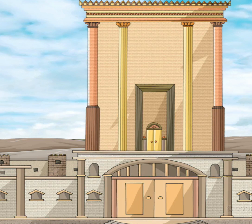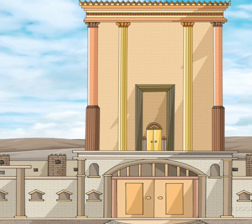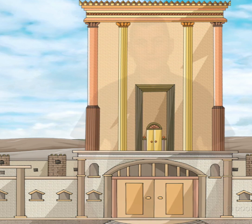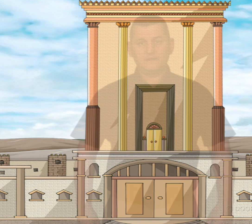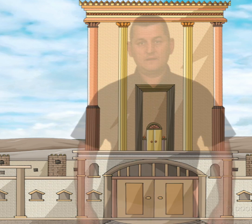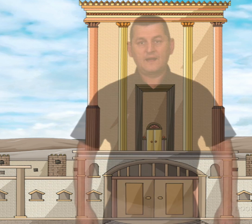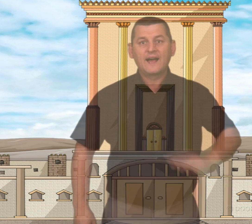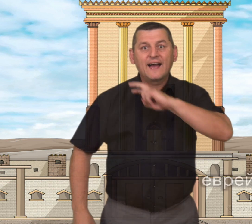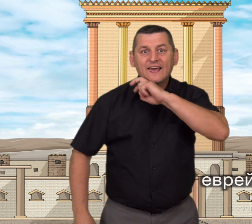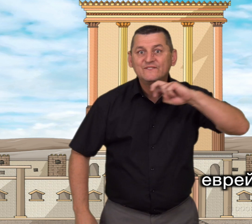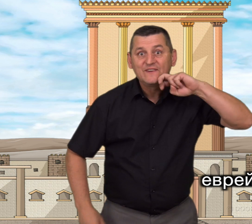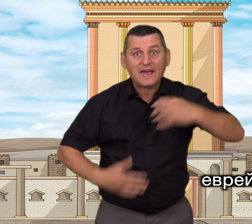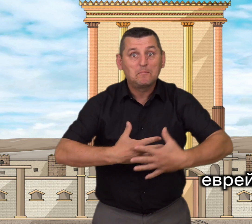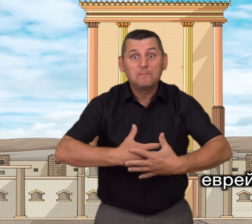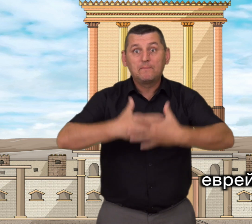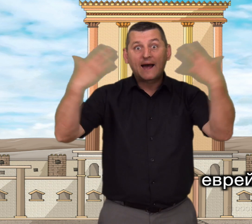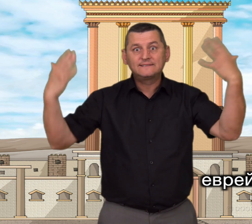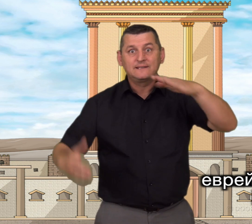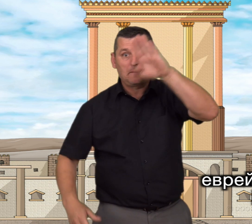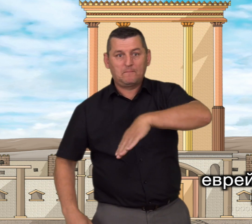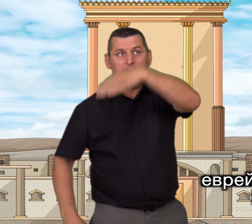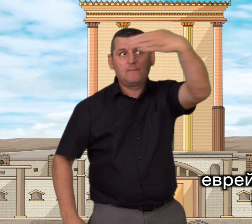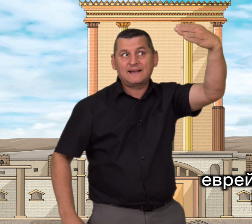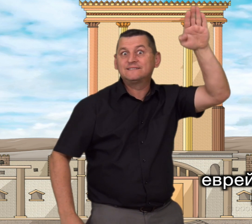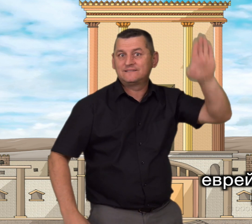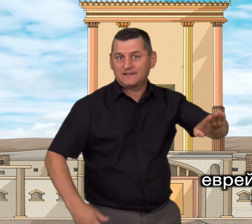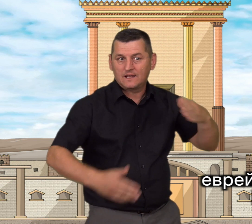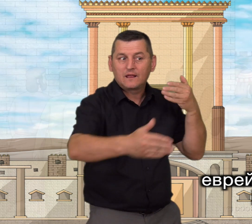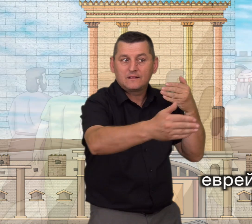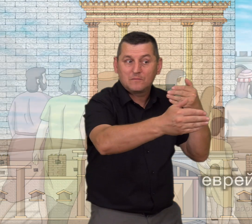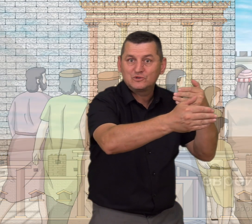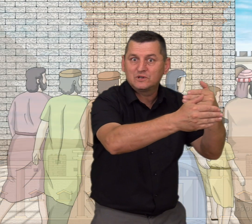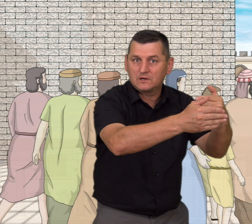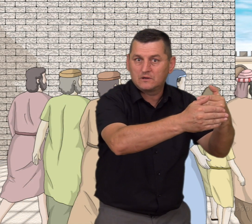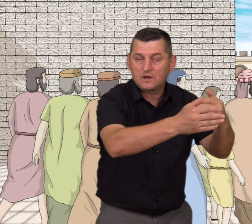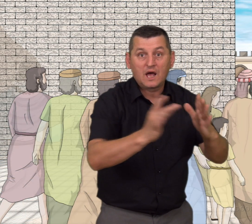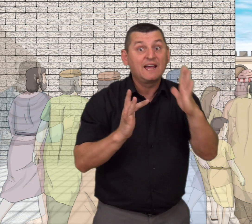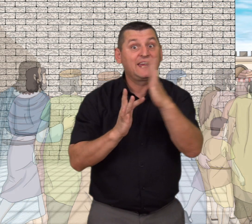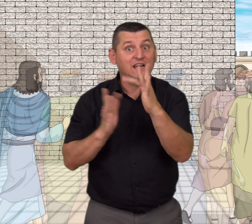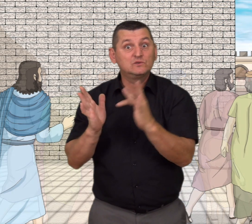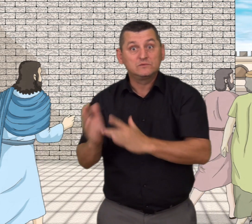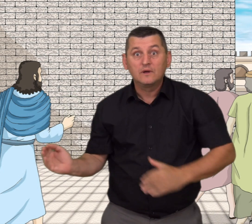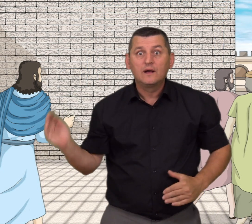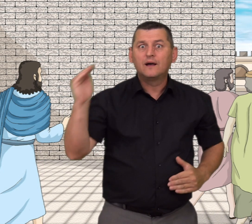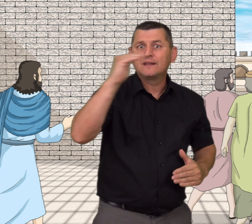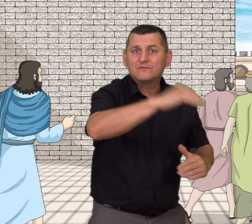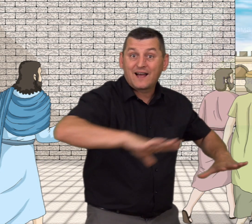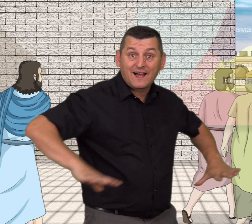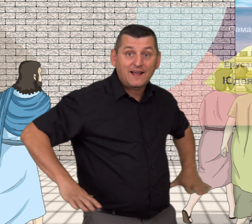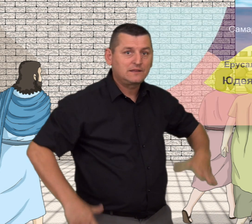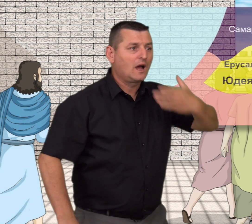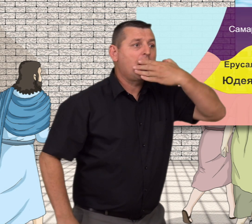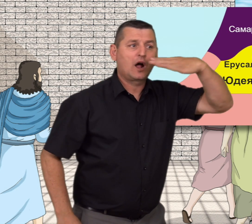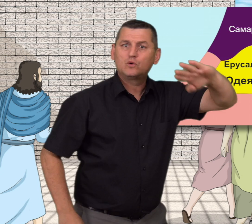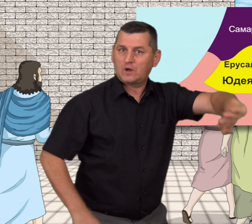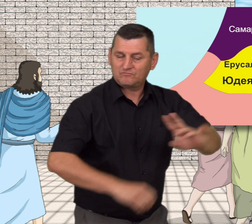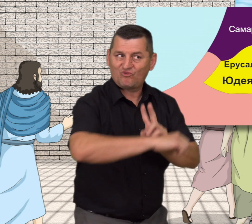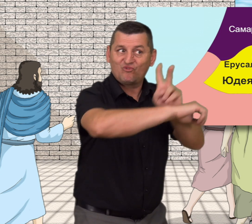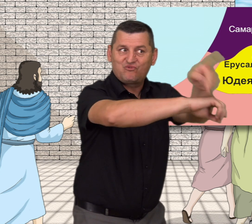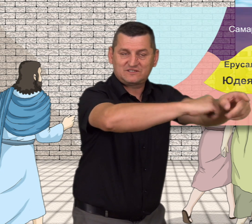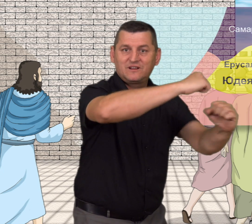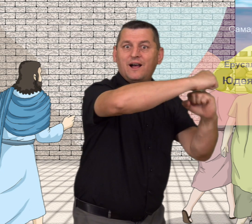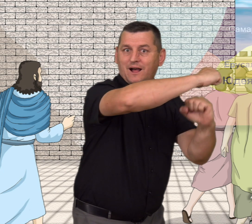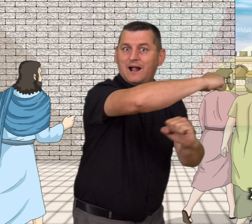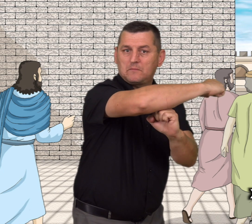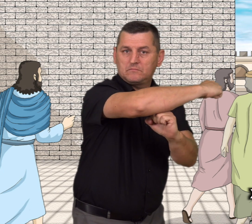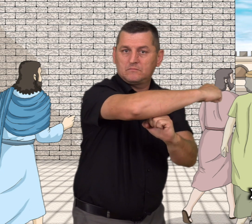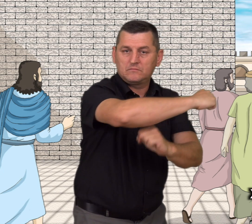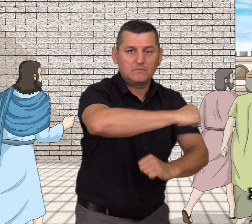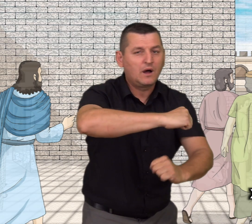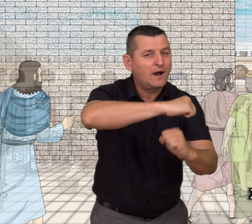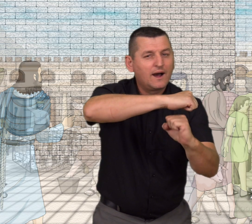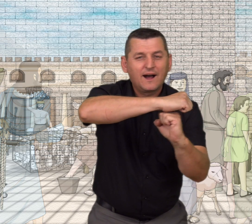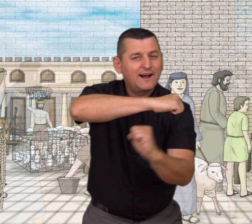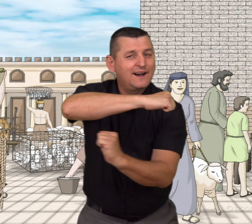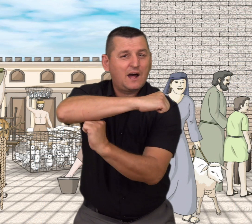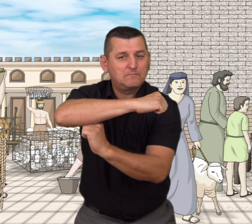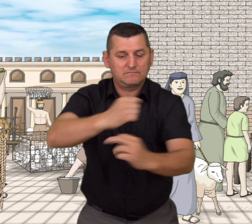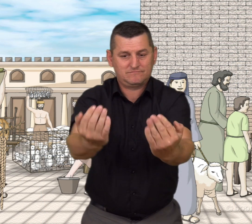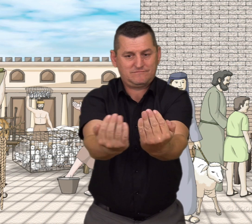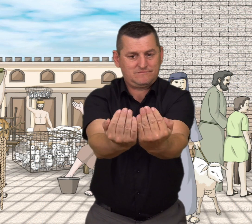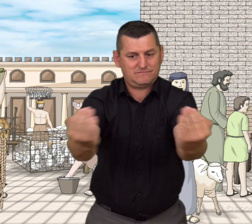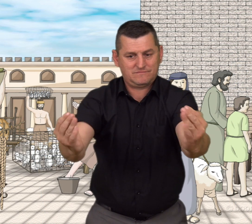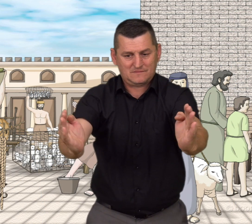When the Jewish Passover was near, Jesus went up to Jerusalem.